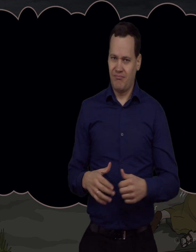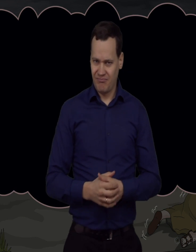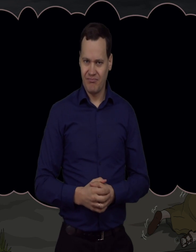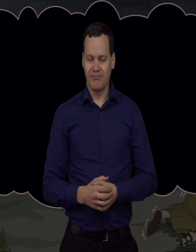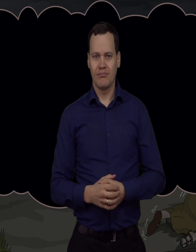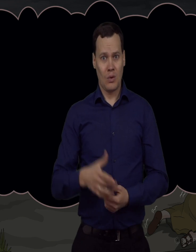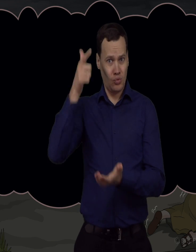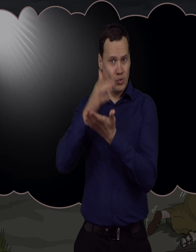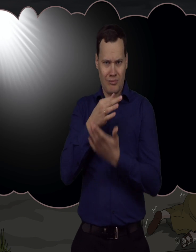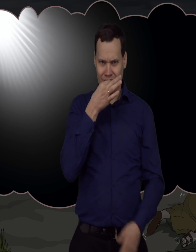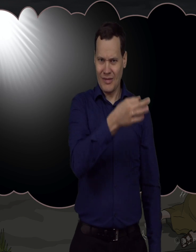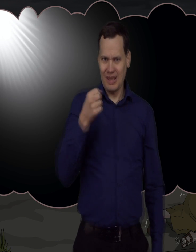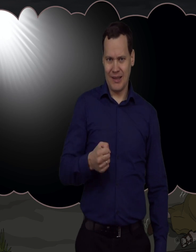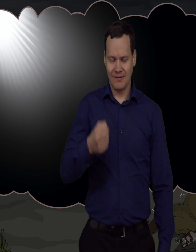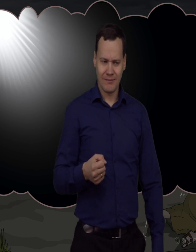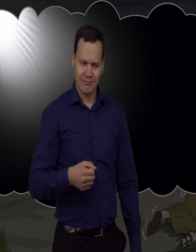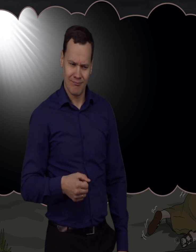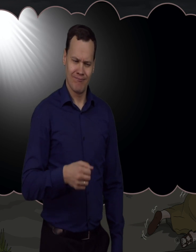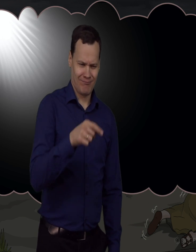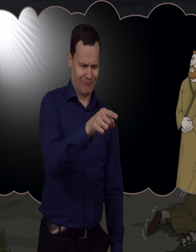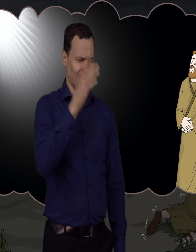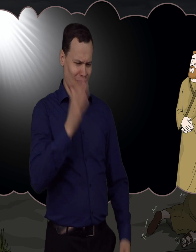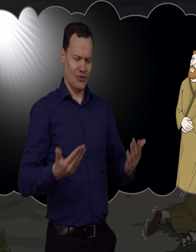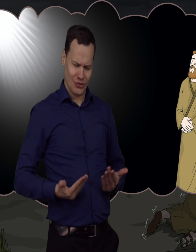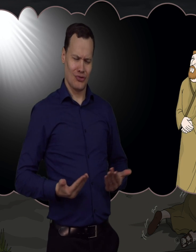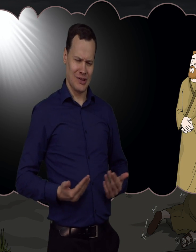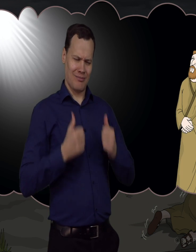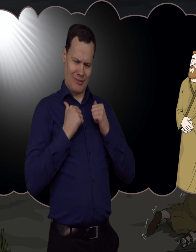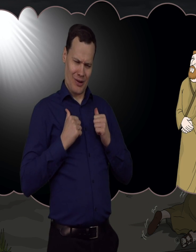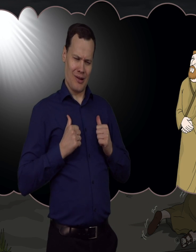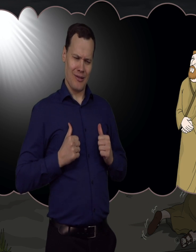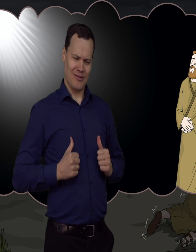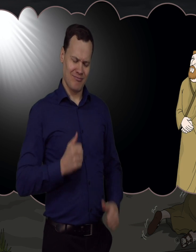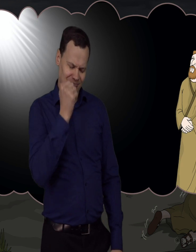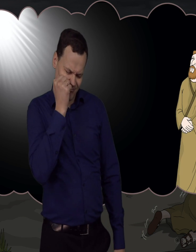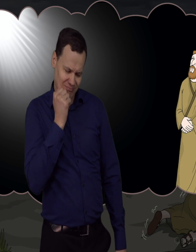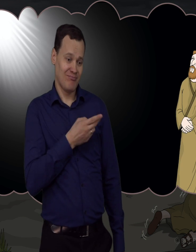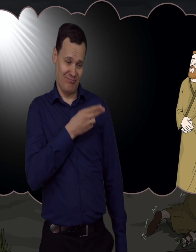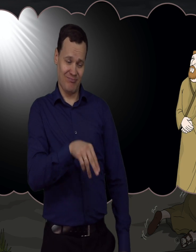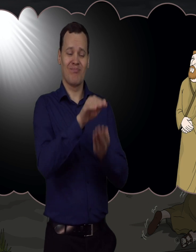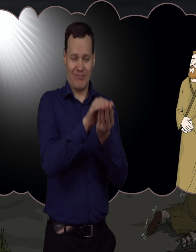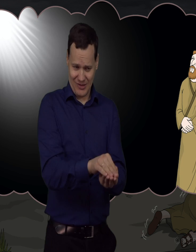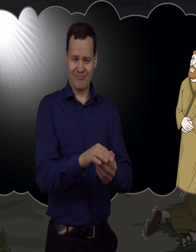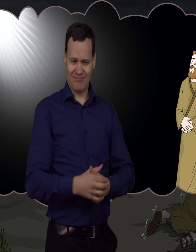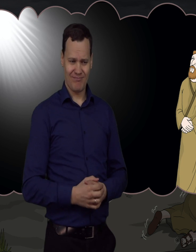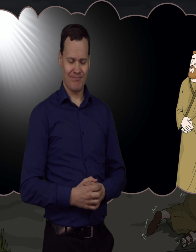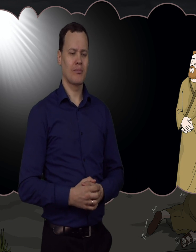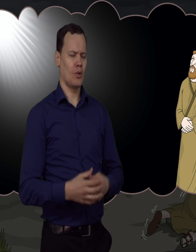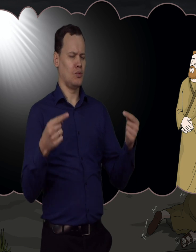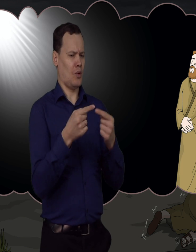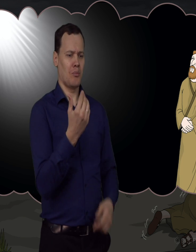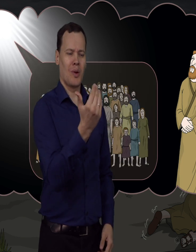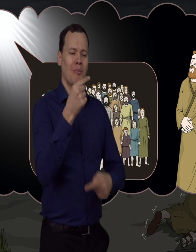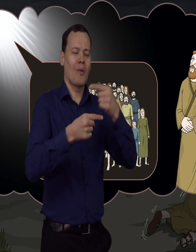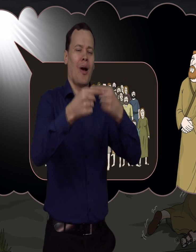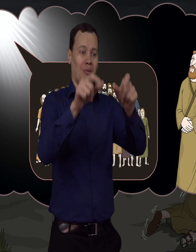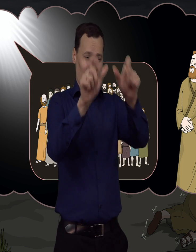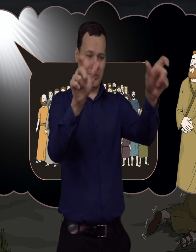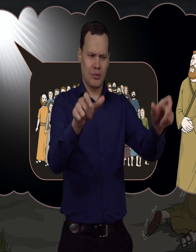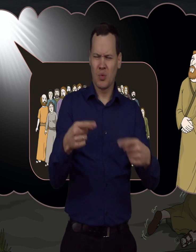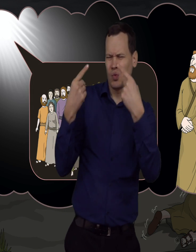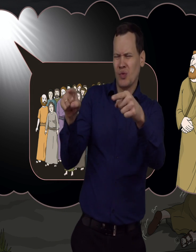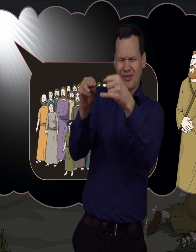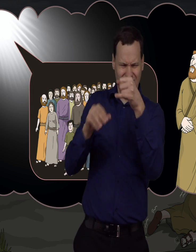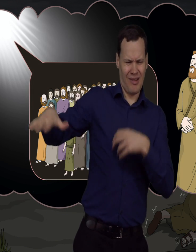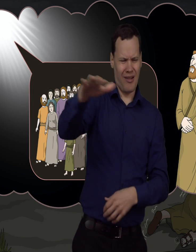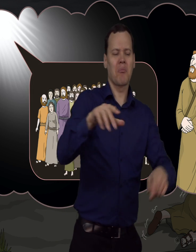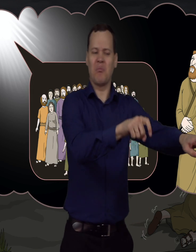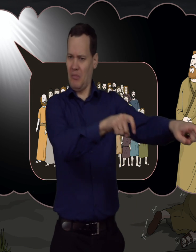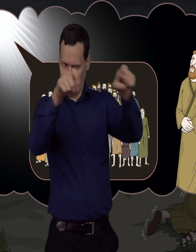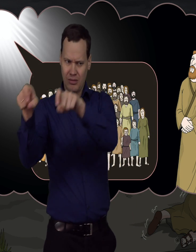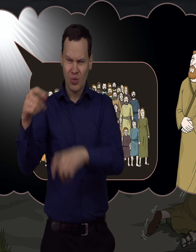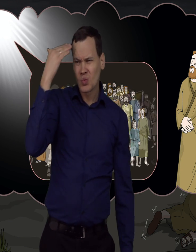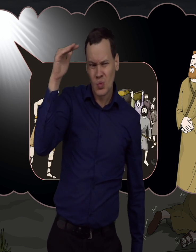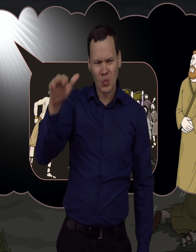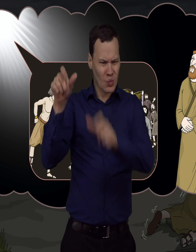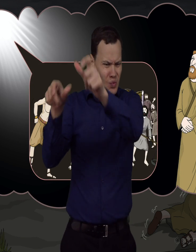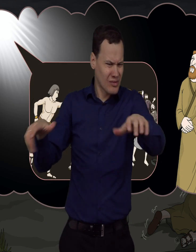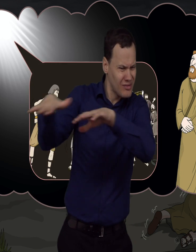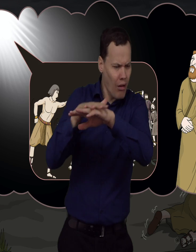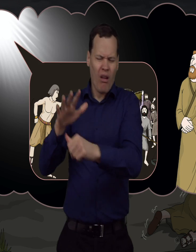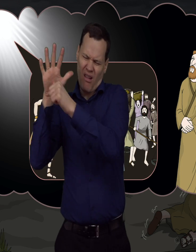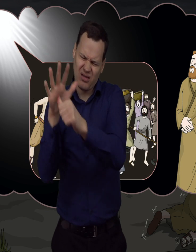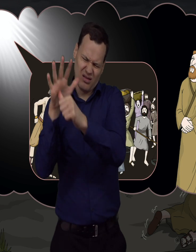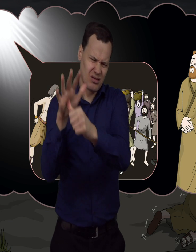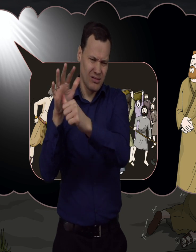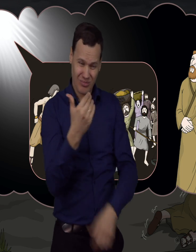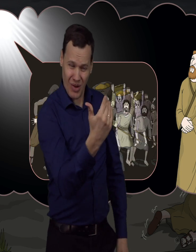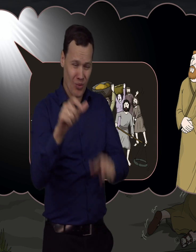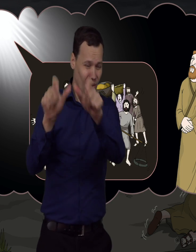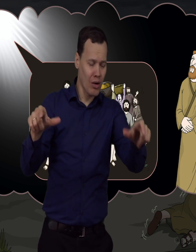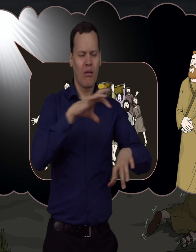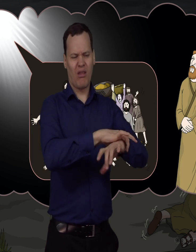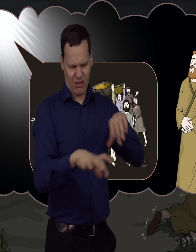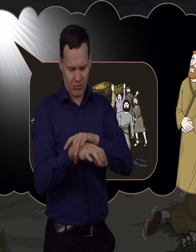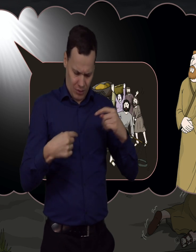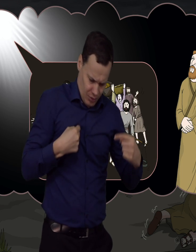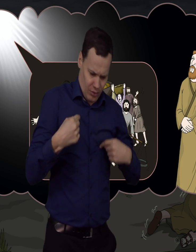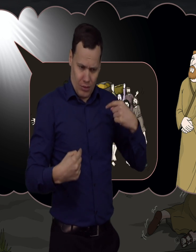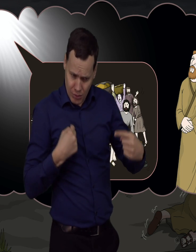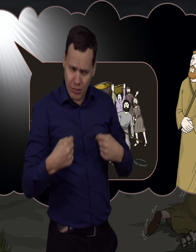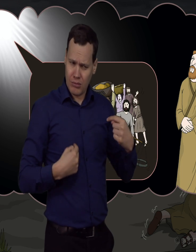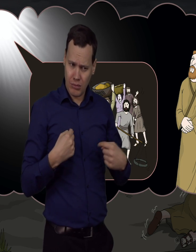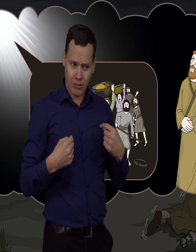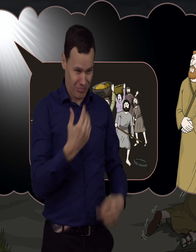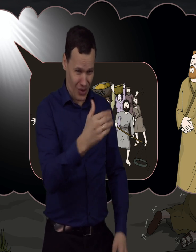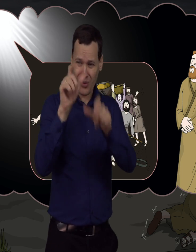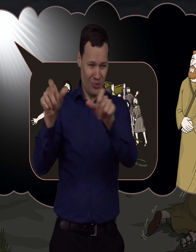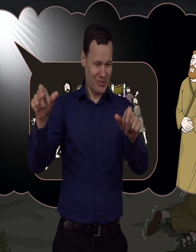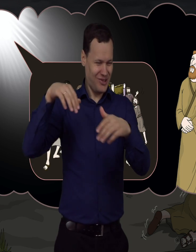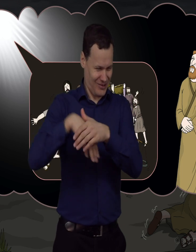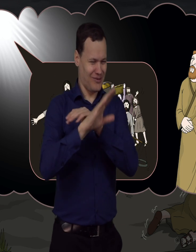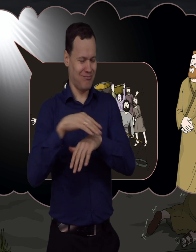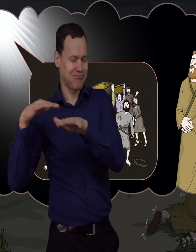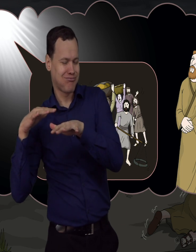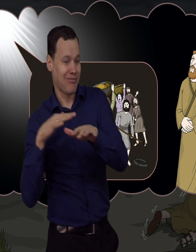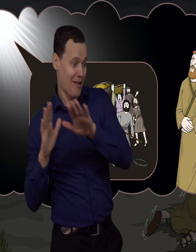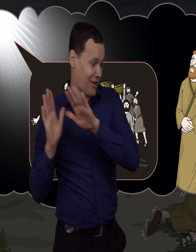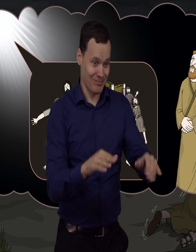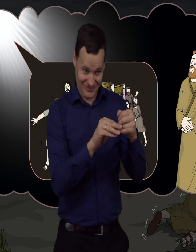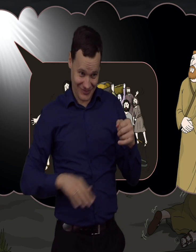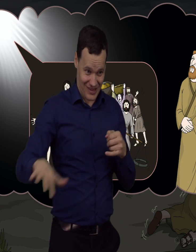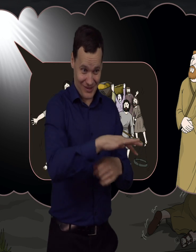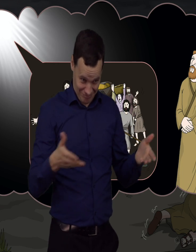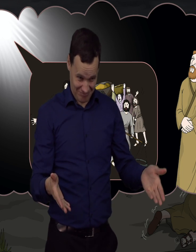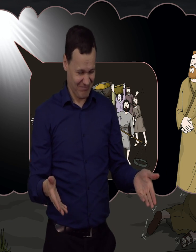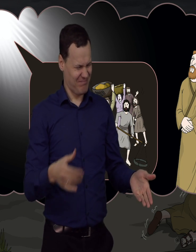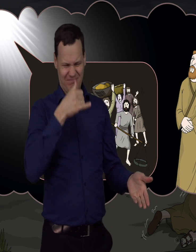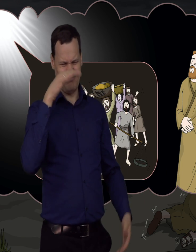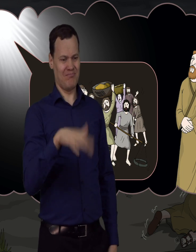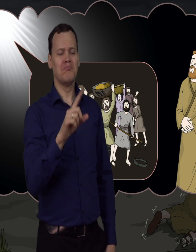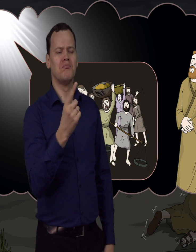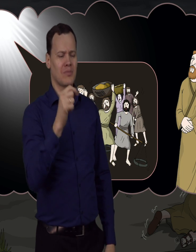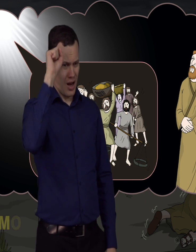Then the LORD said to Abram, “Know for certain that your descendants will be strangers in a land that is not their own, and they will be enslaved and mistreated four hundred years.